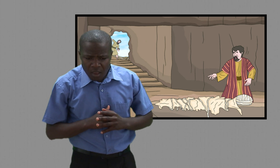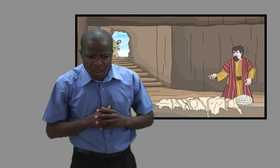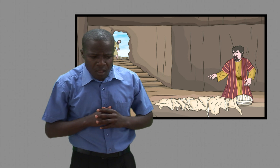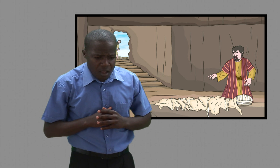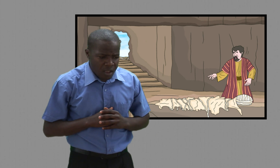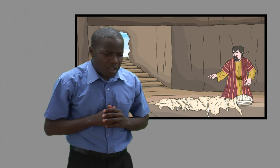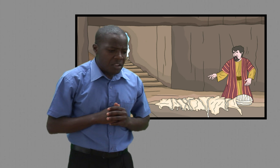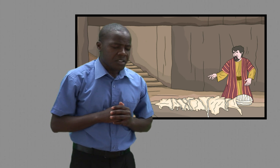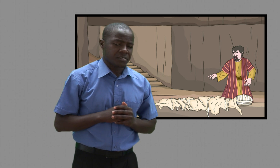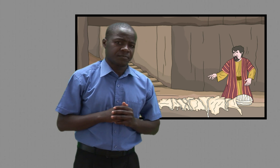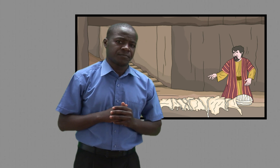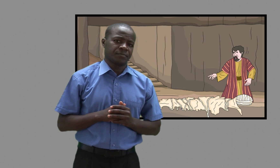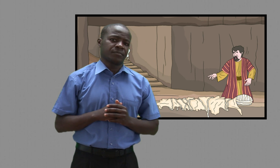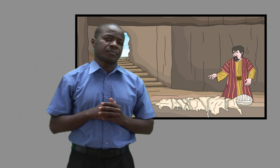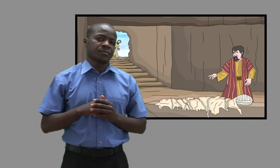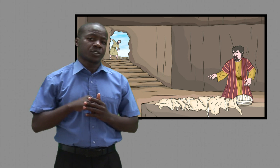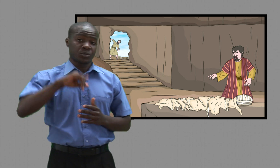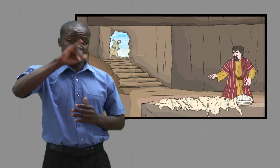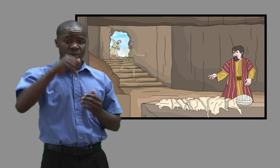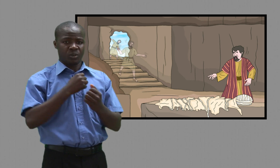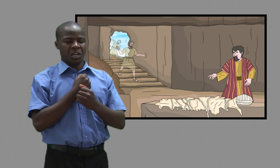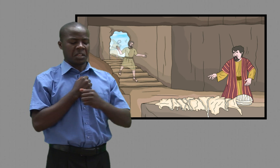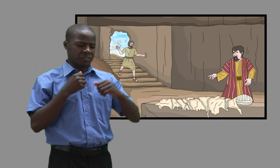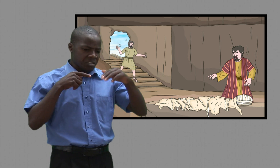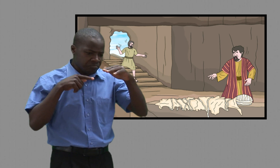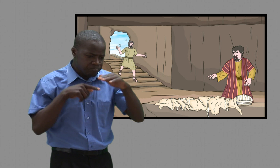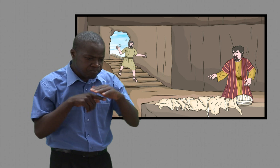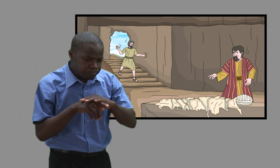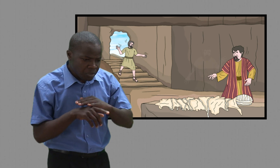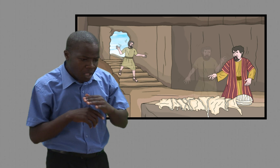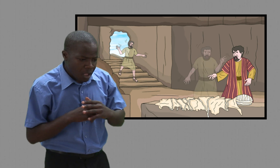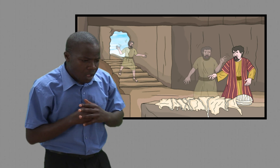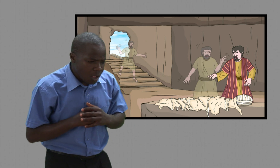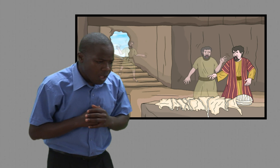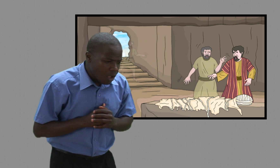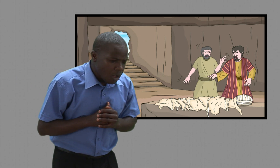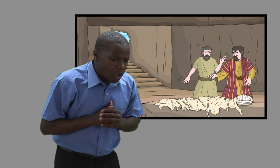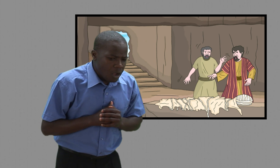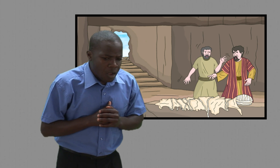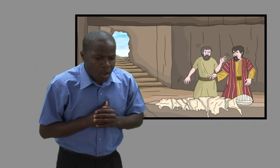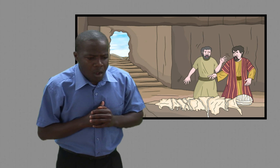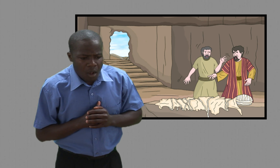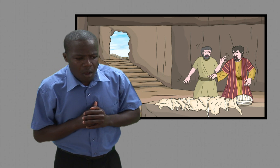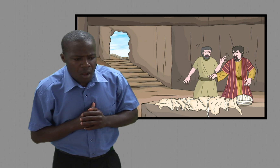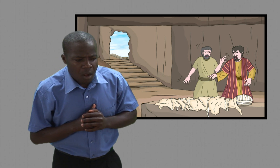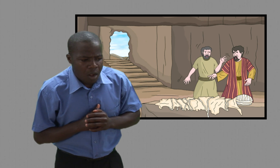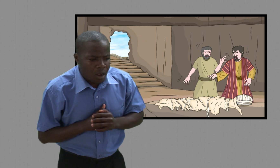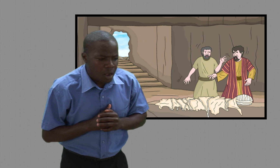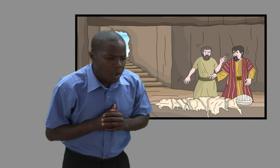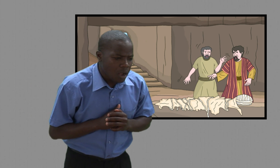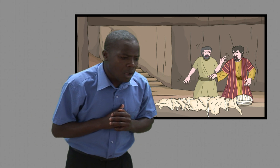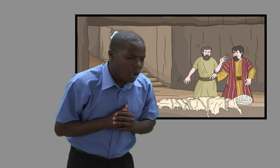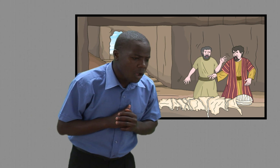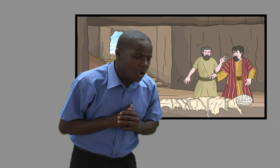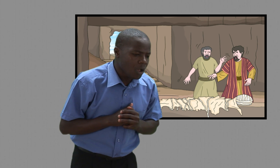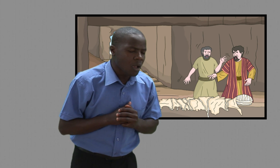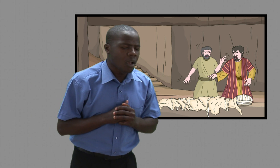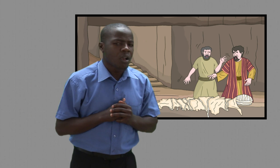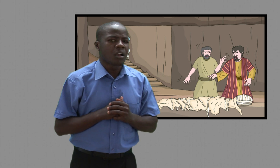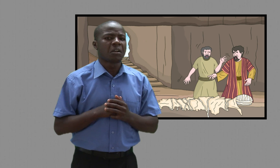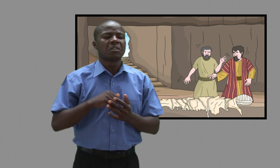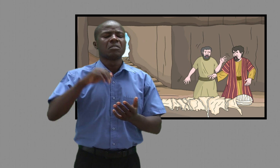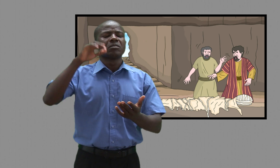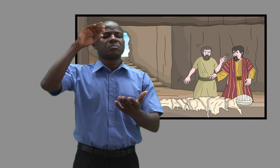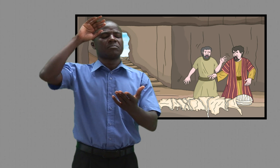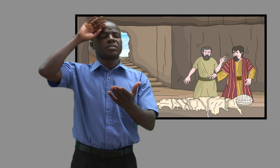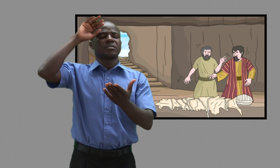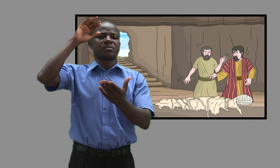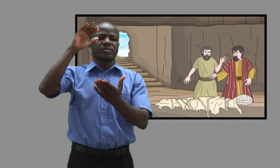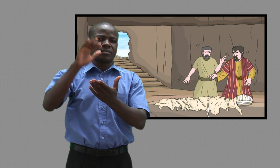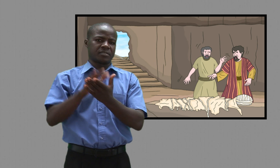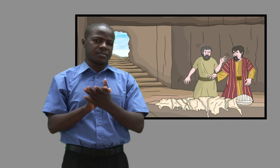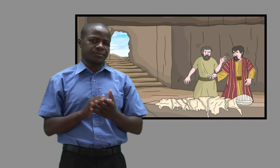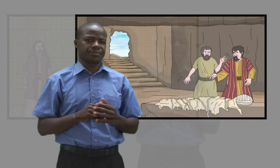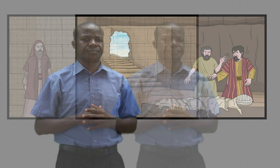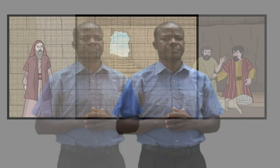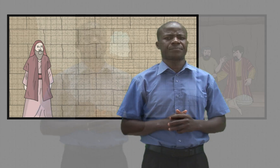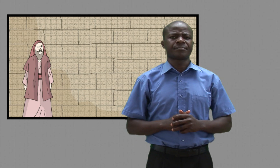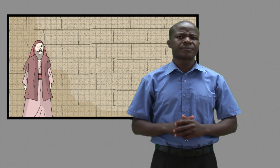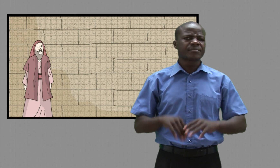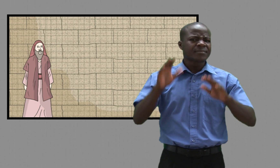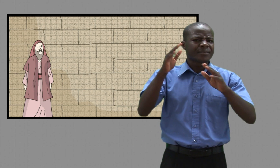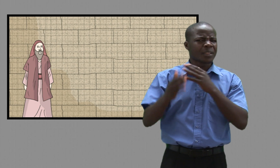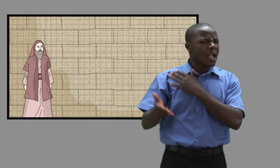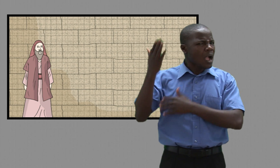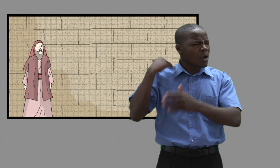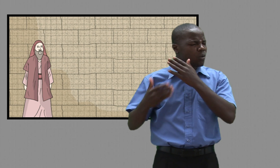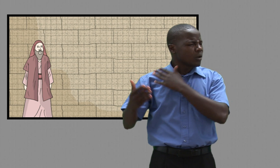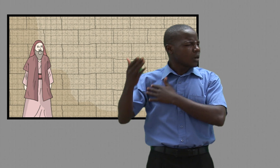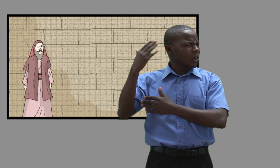Then the other disciple, who had reached the tomb first, also went in. And he saw and believed.